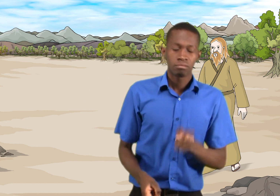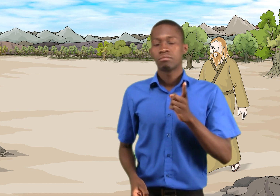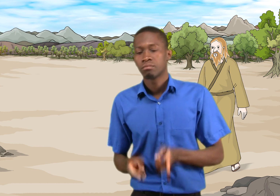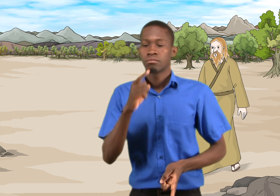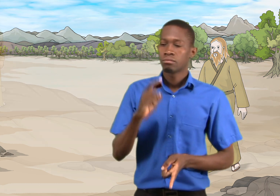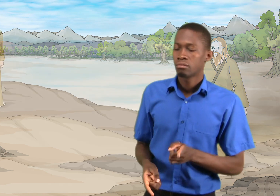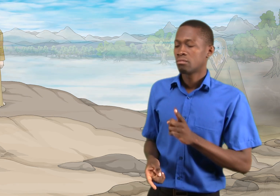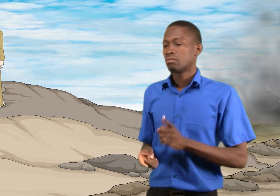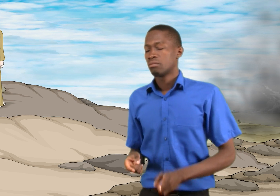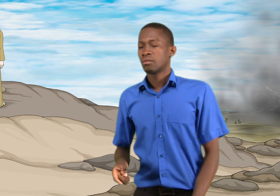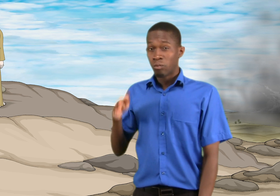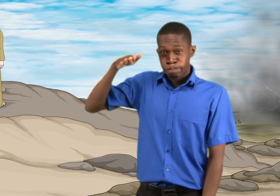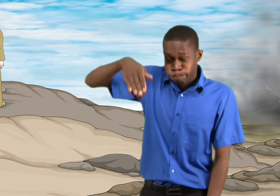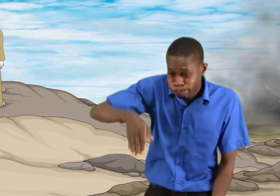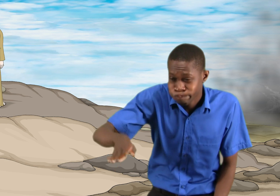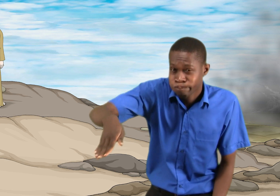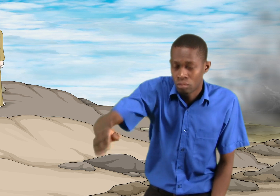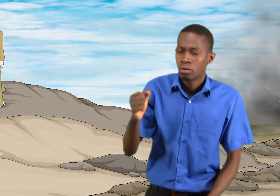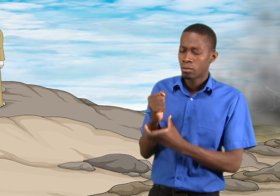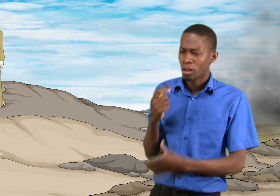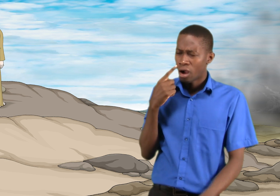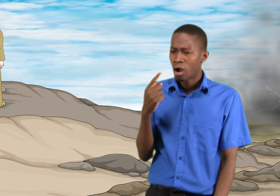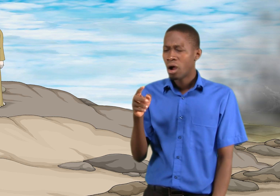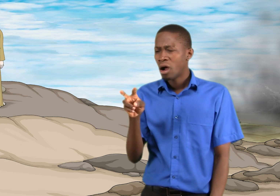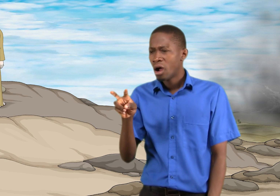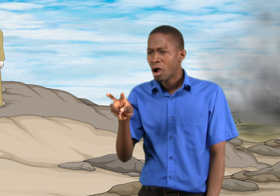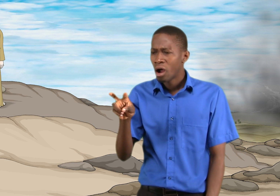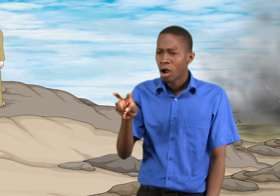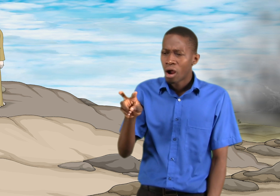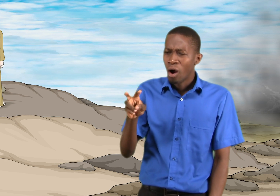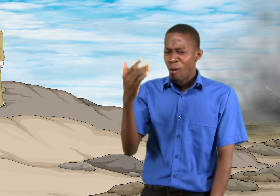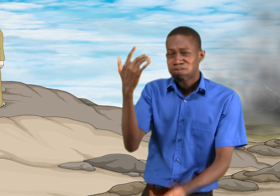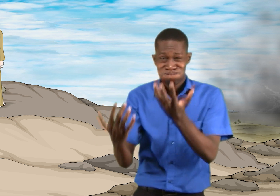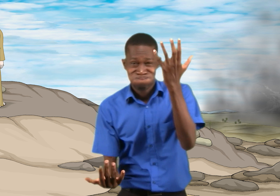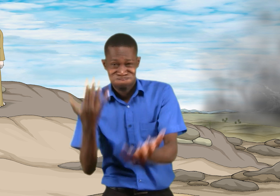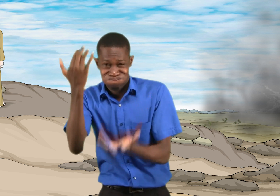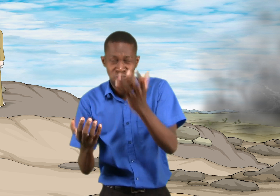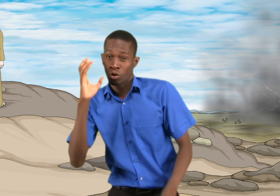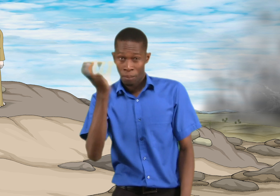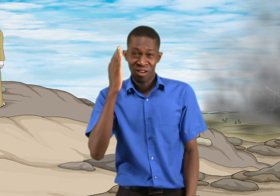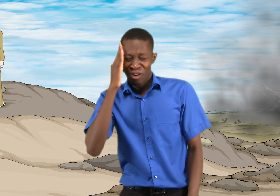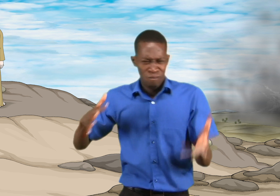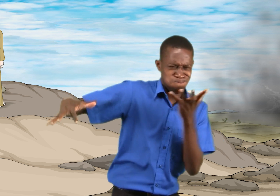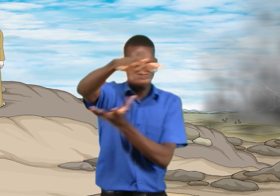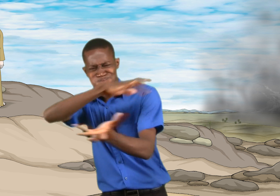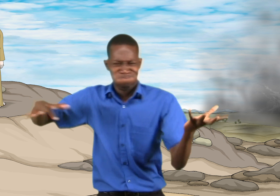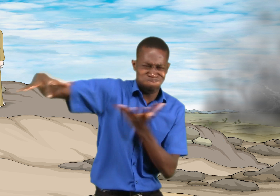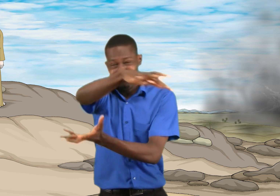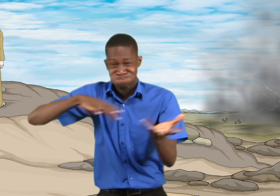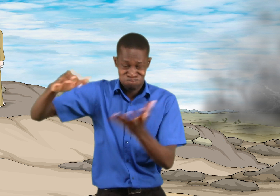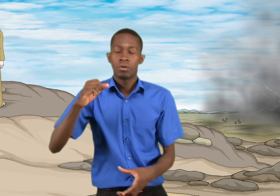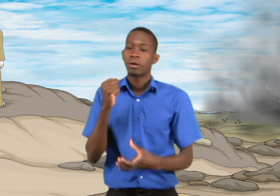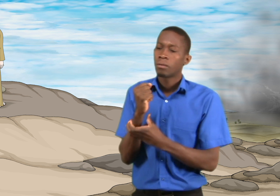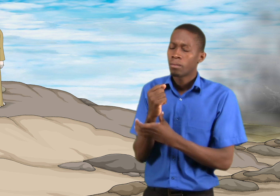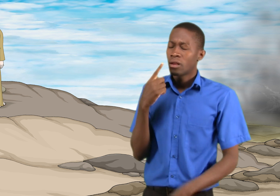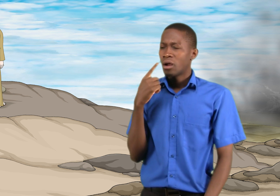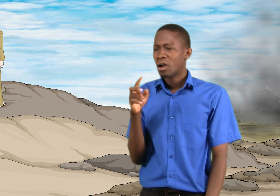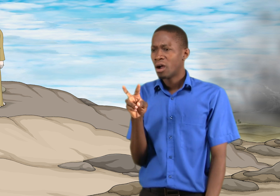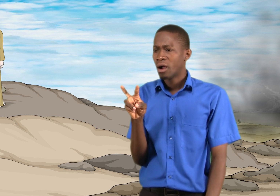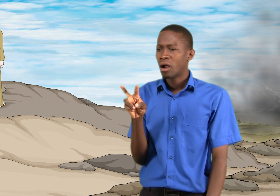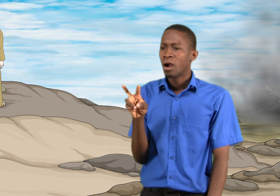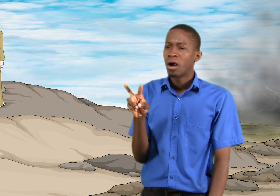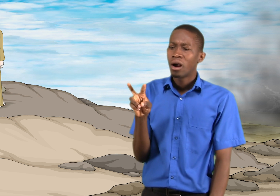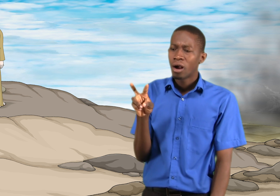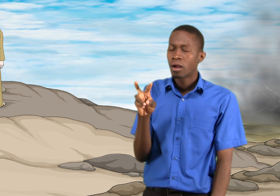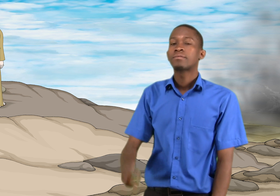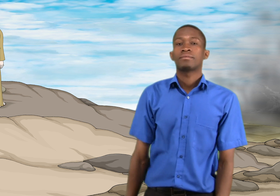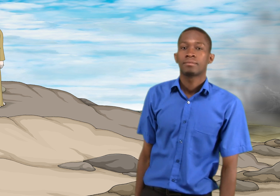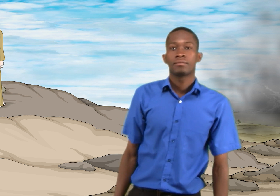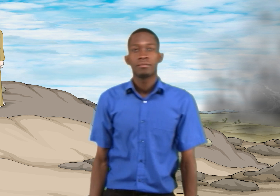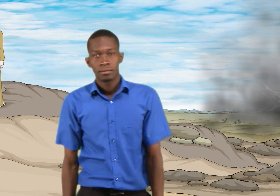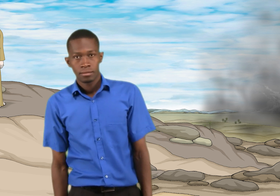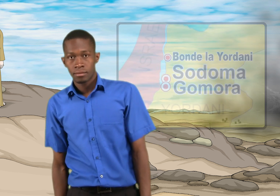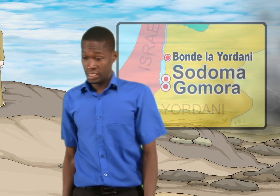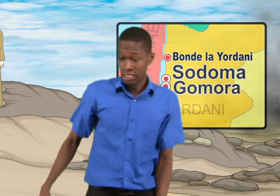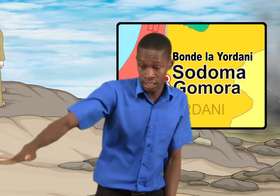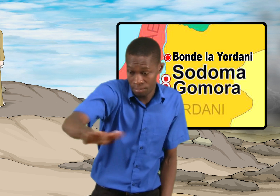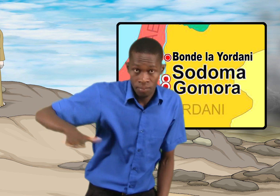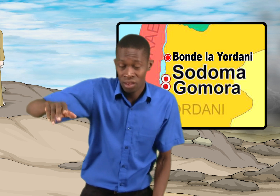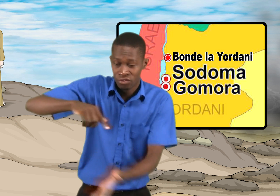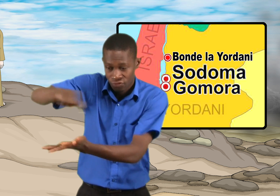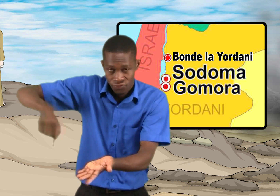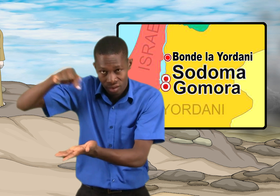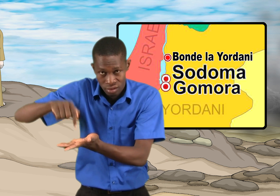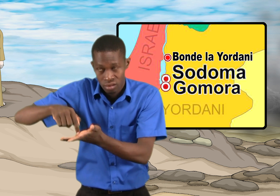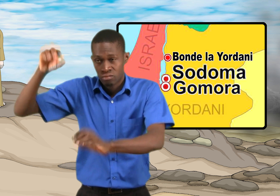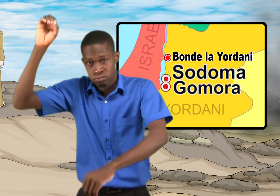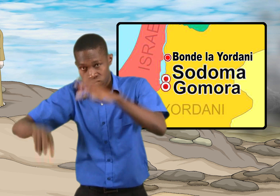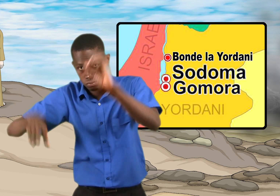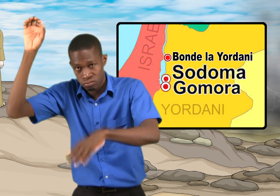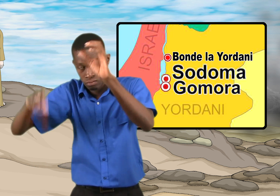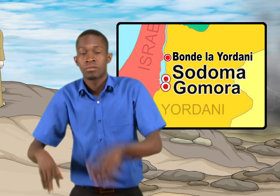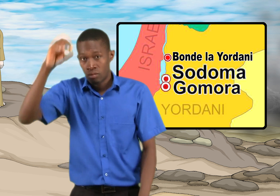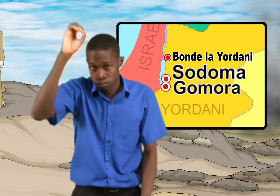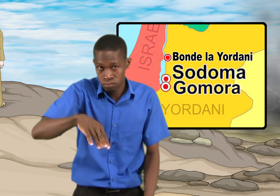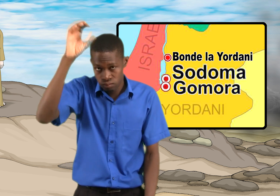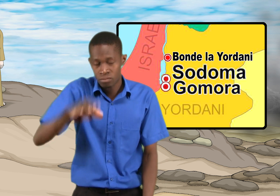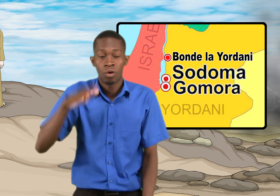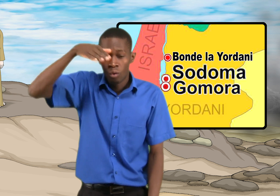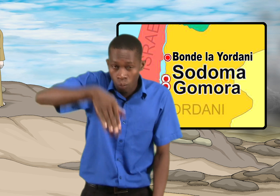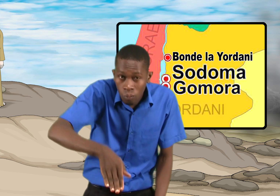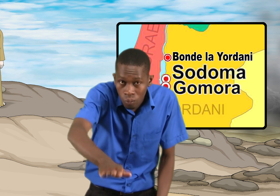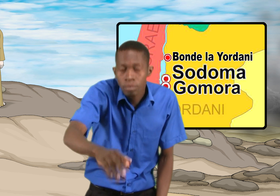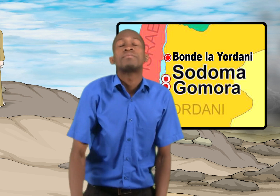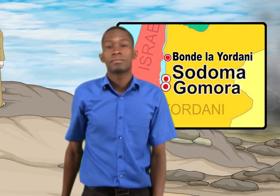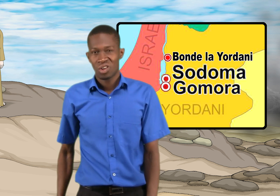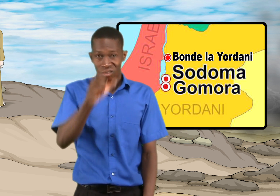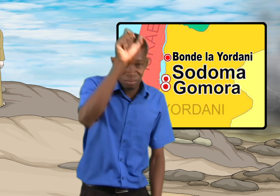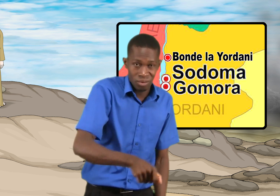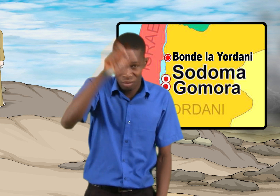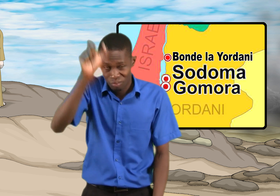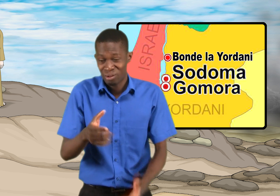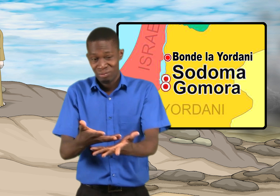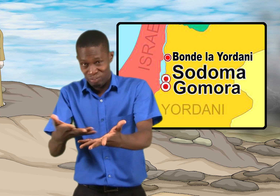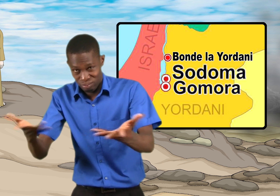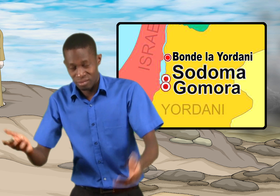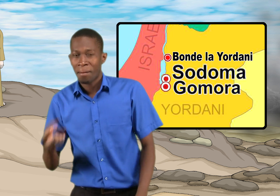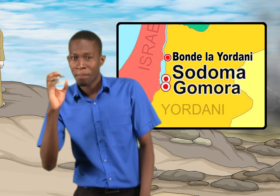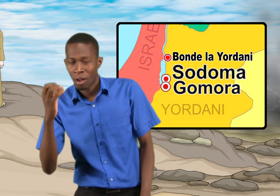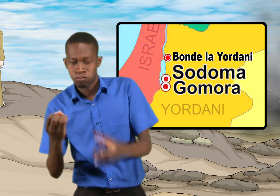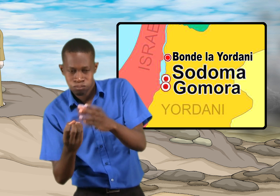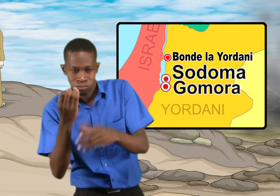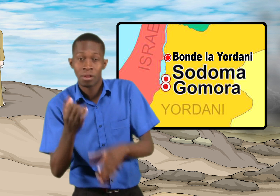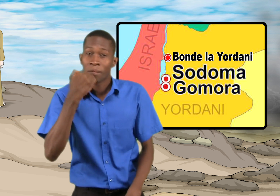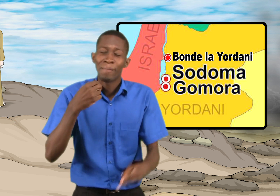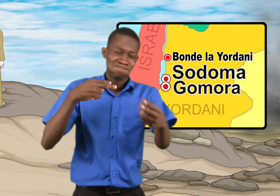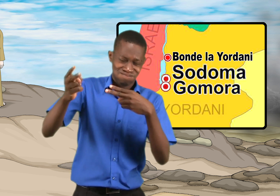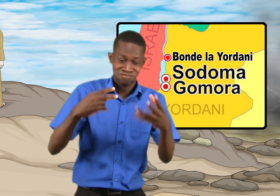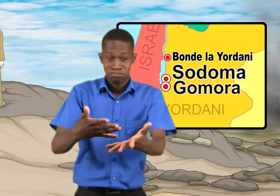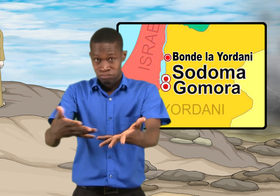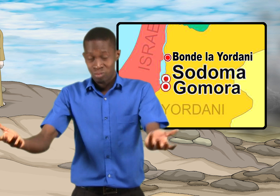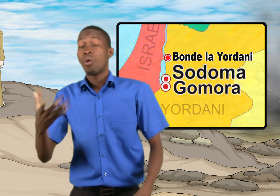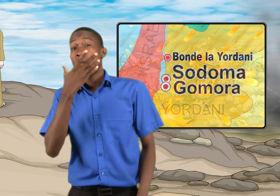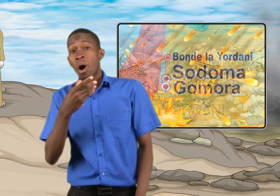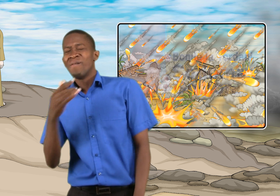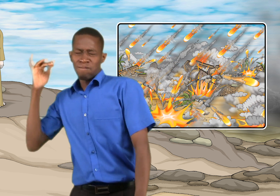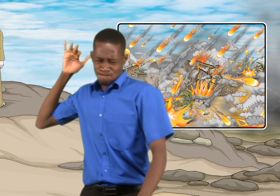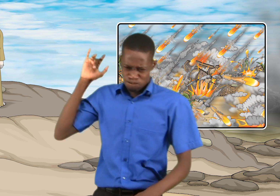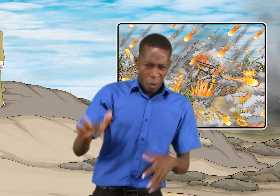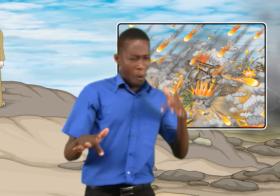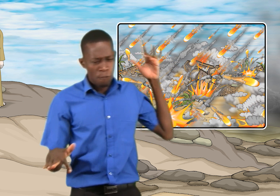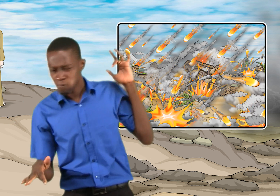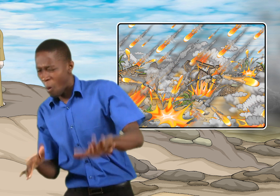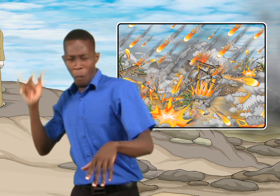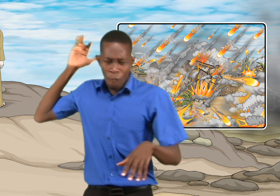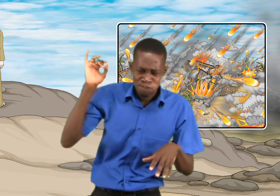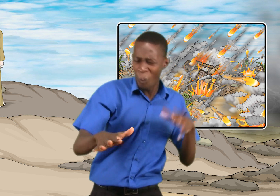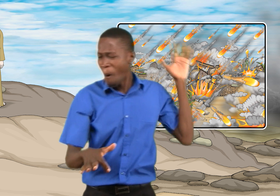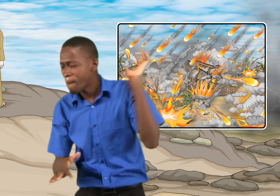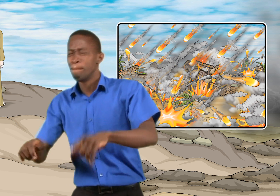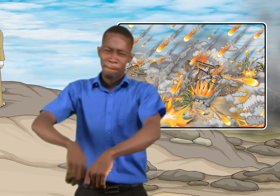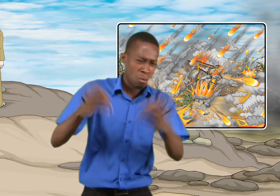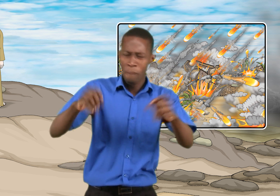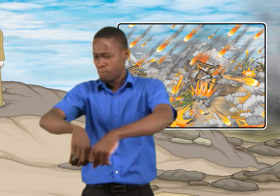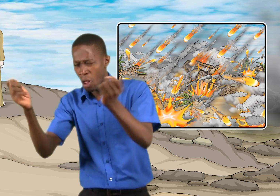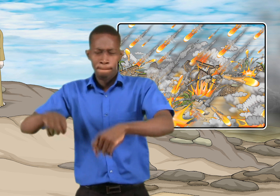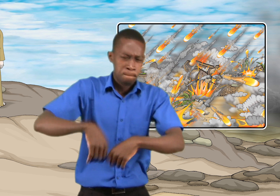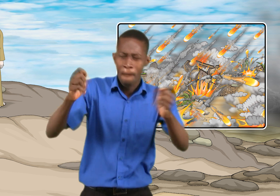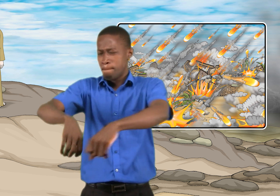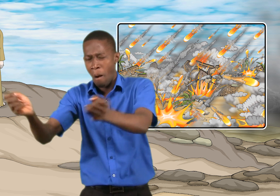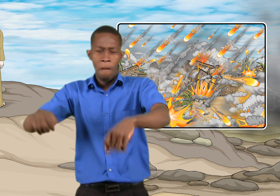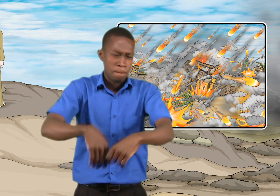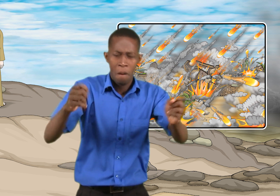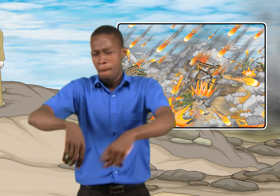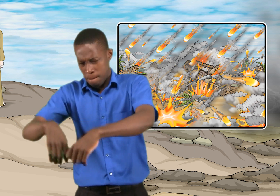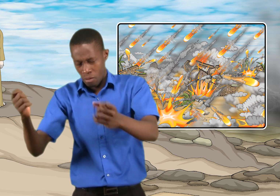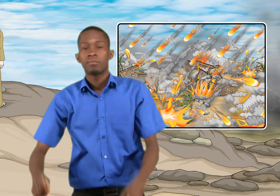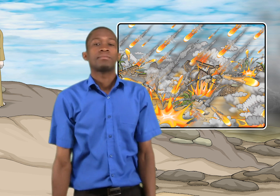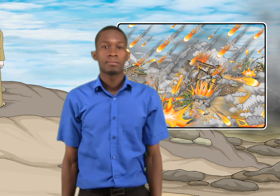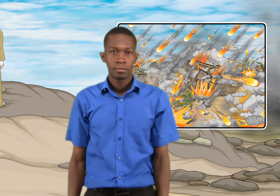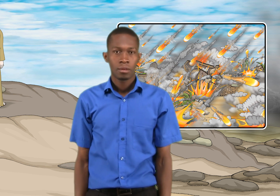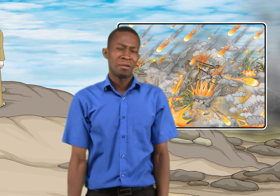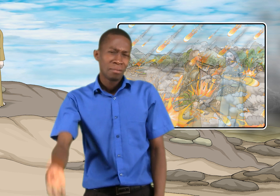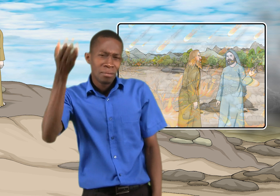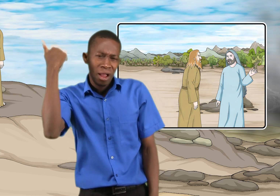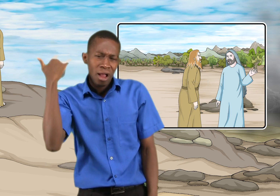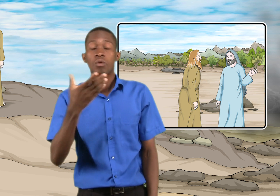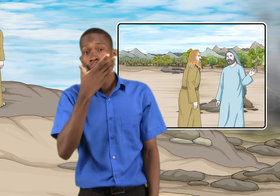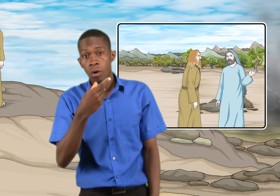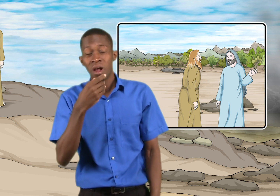He looked down toward Sodom and Gomorrah and all the land of the plain, and he saw the smoke rising from the land like smoke from a furnace.